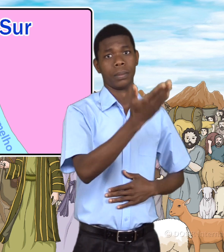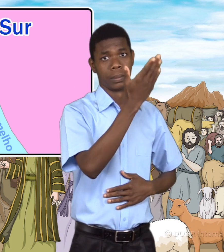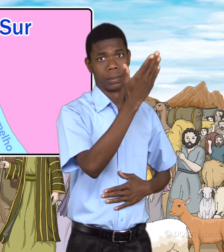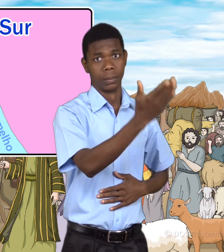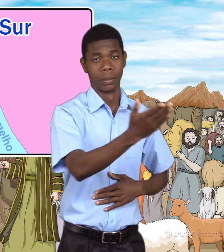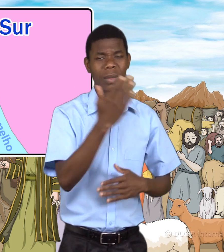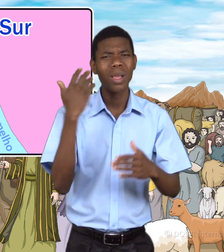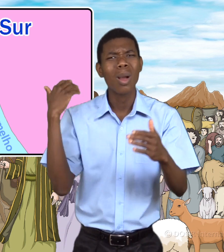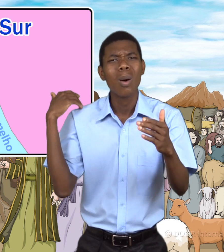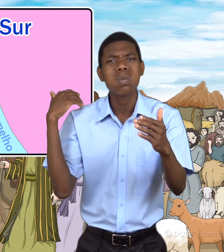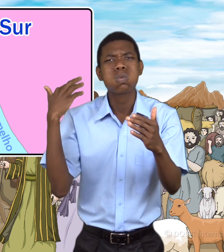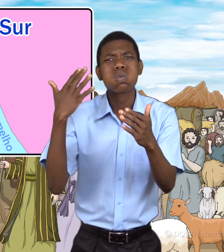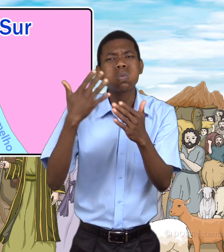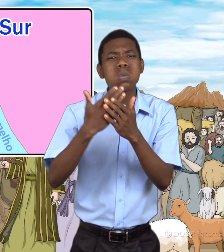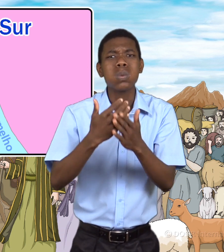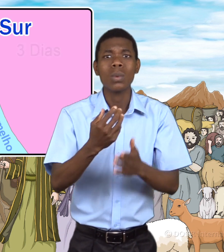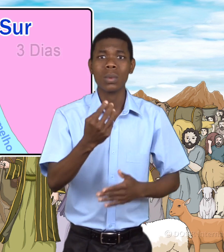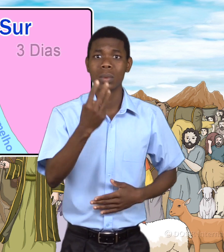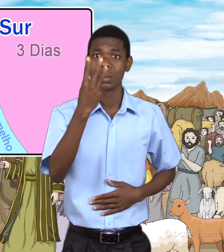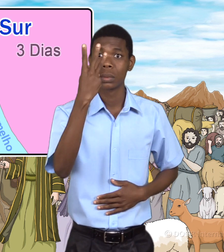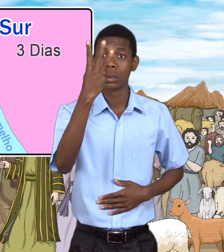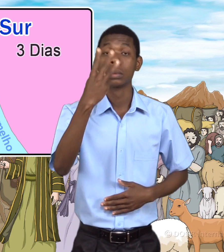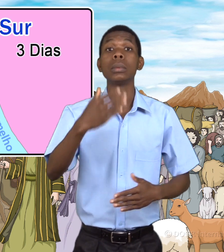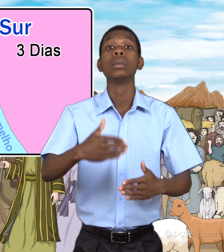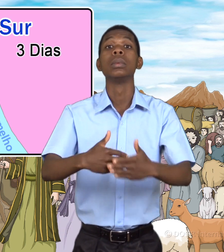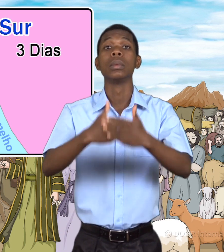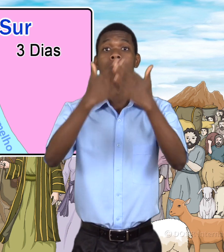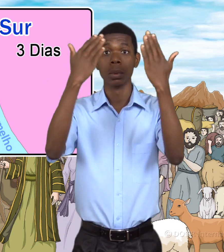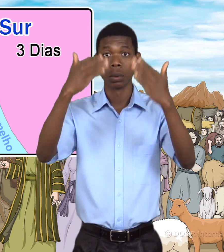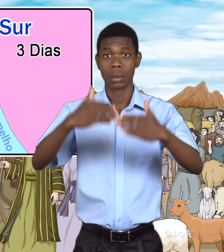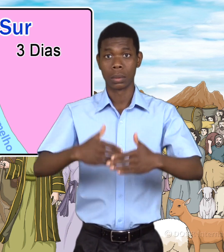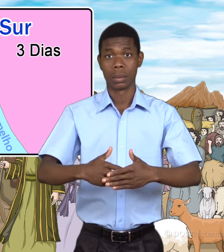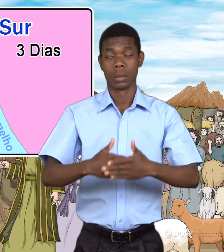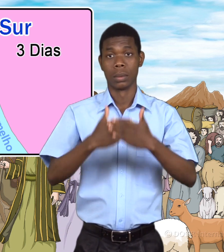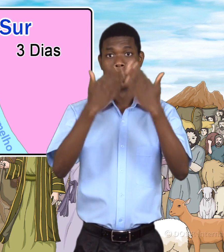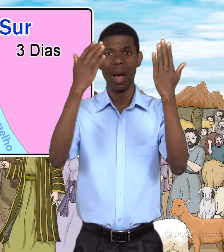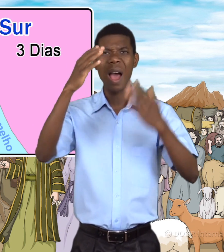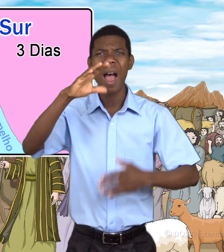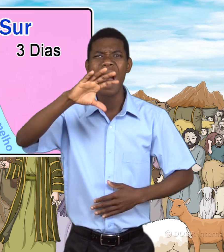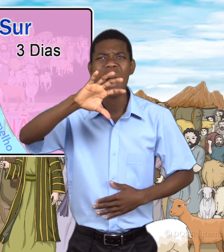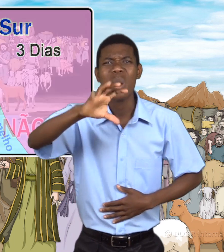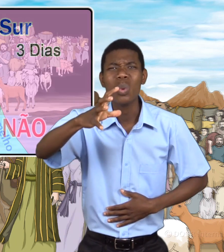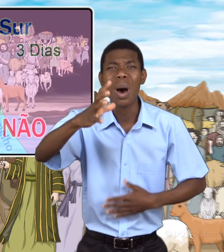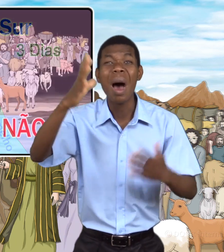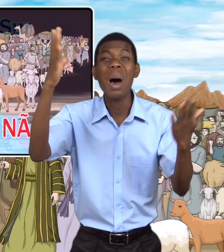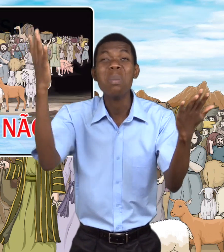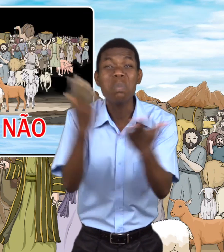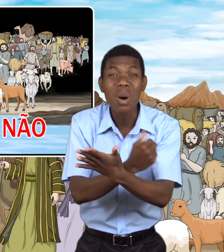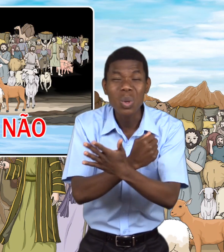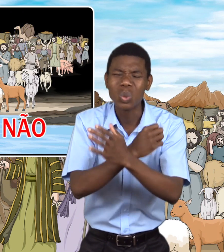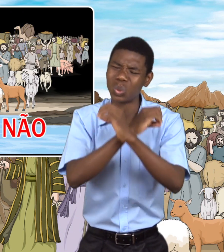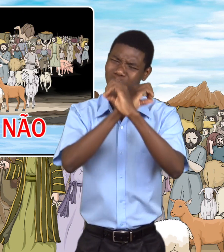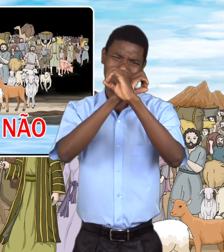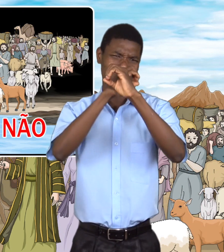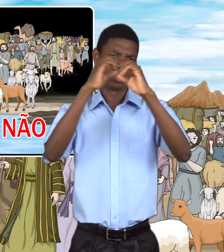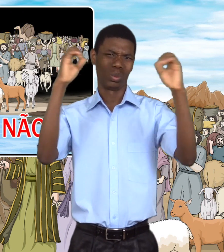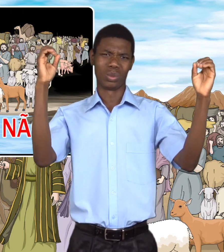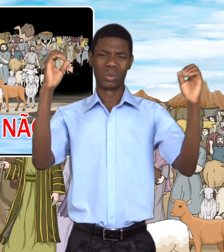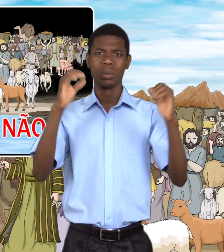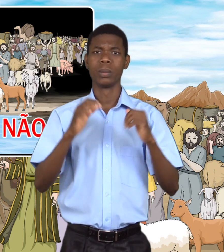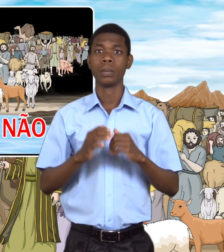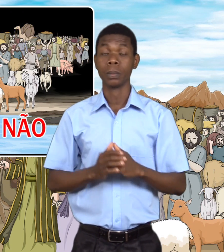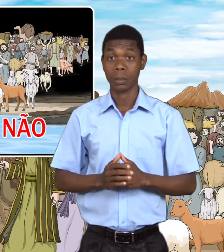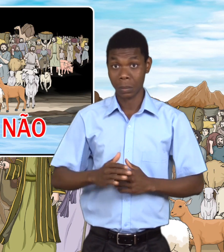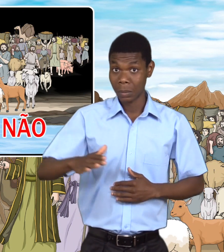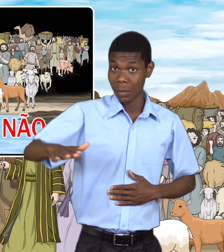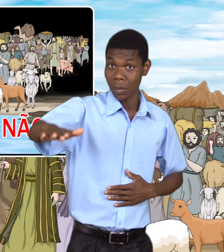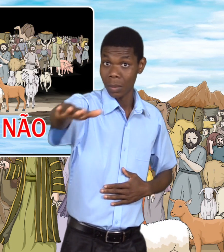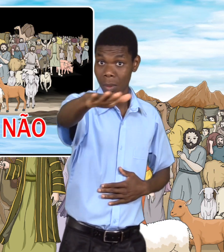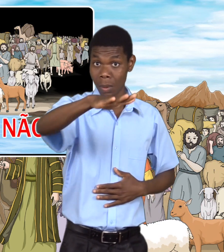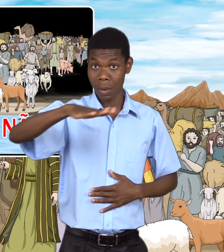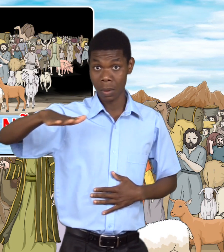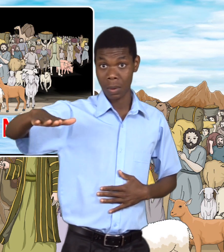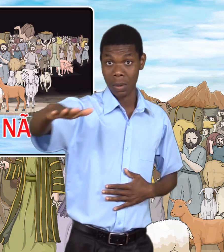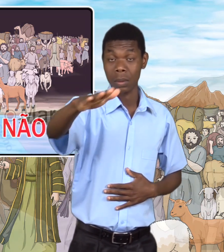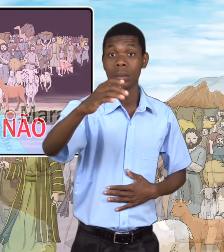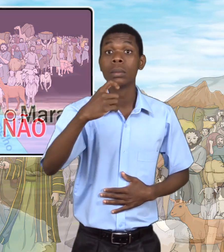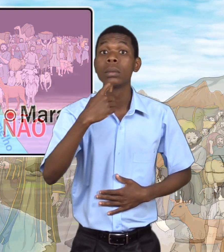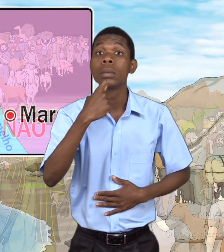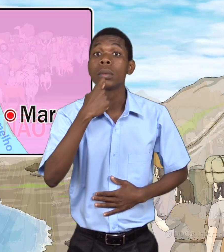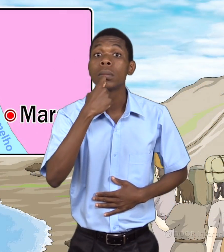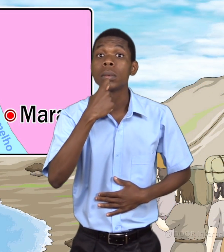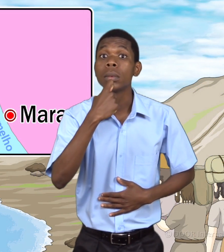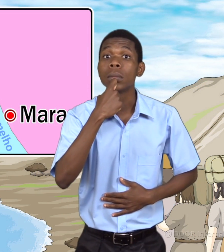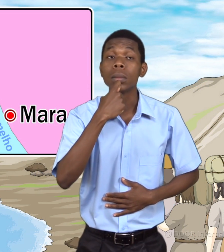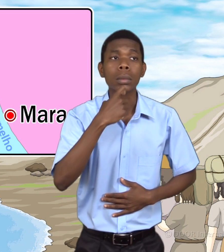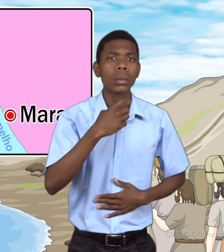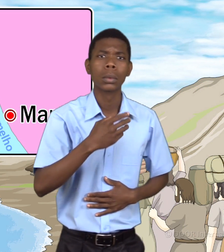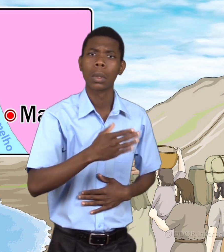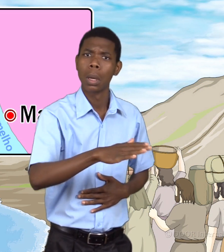For three days they walked in the desert without finding water.